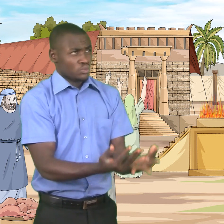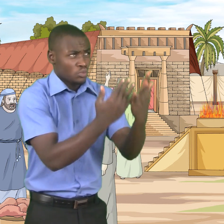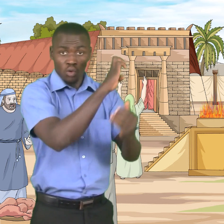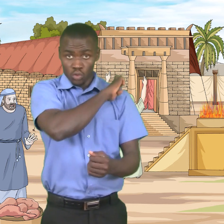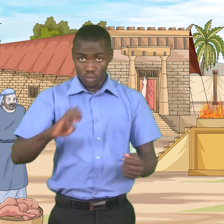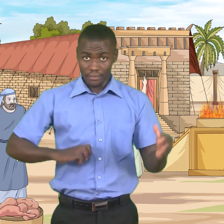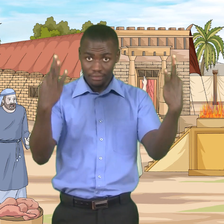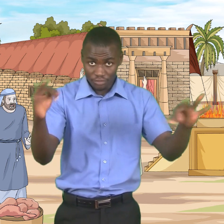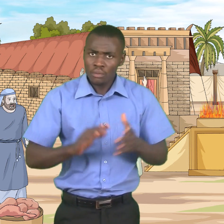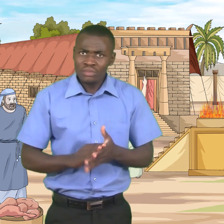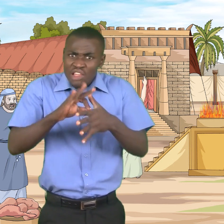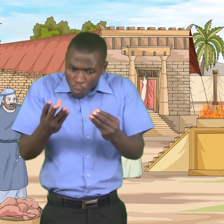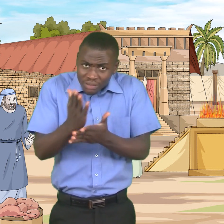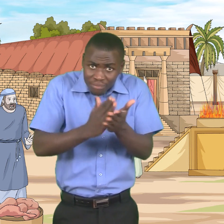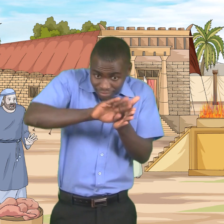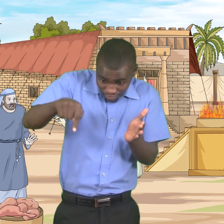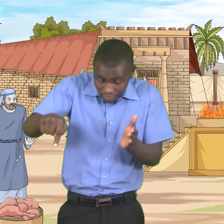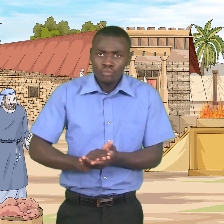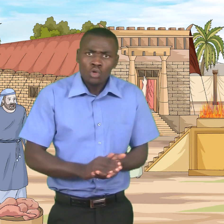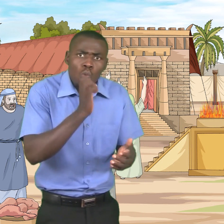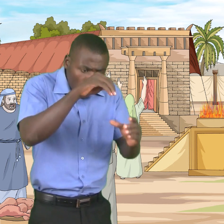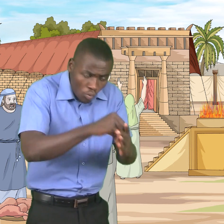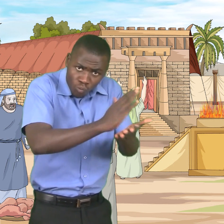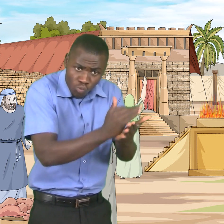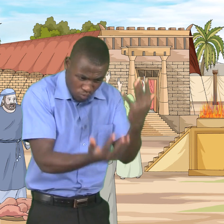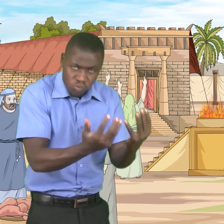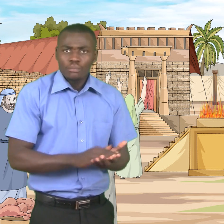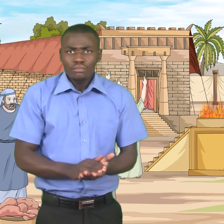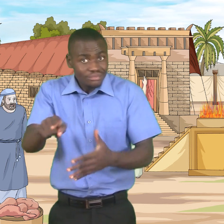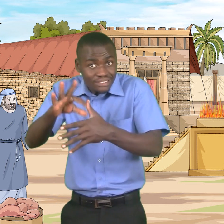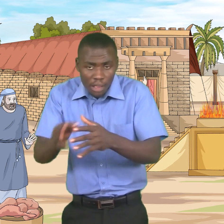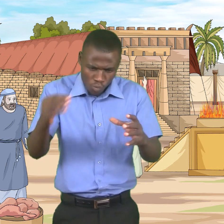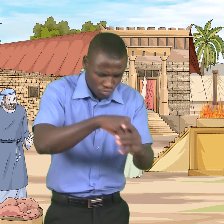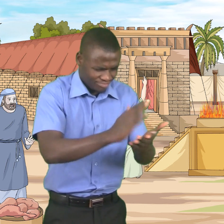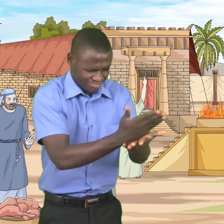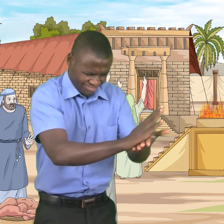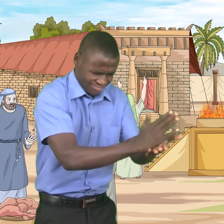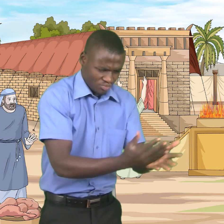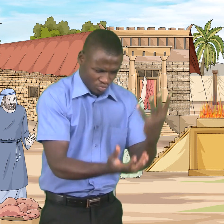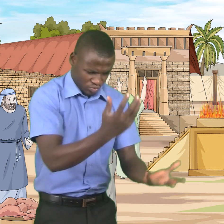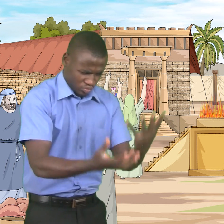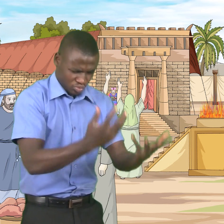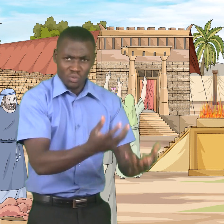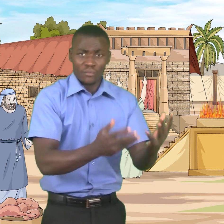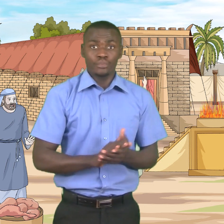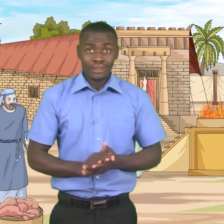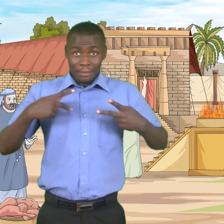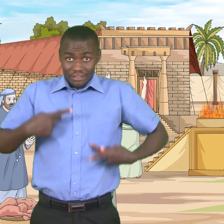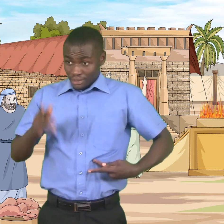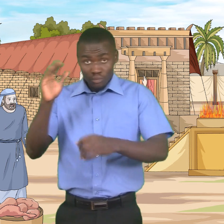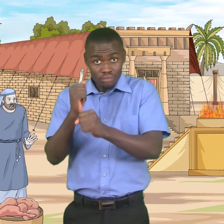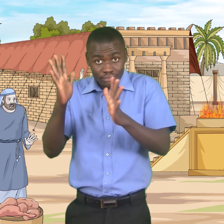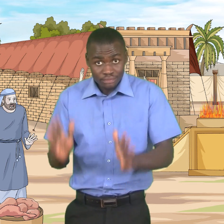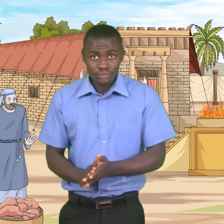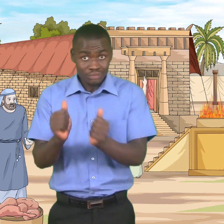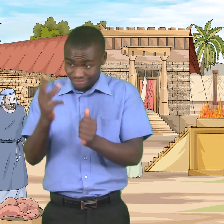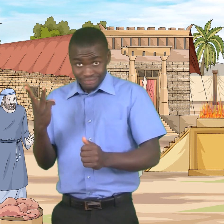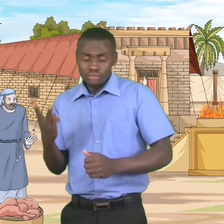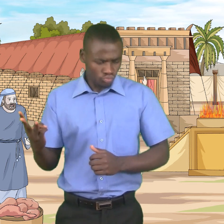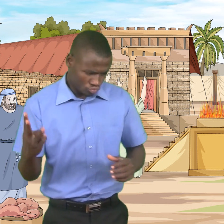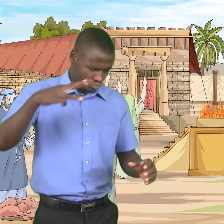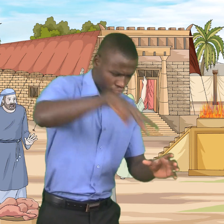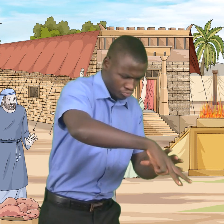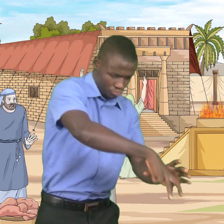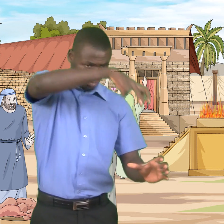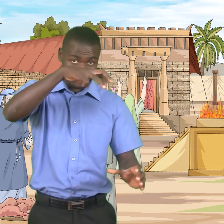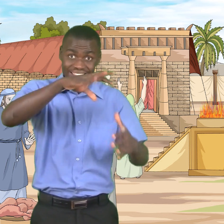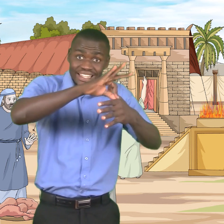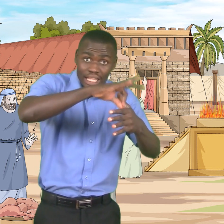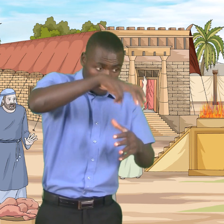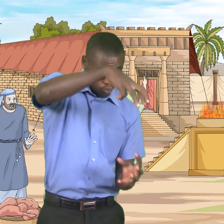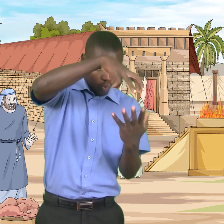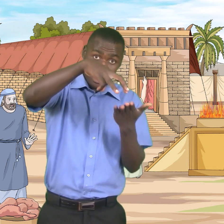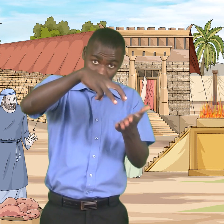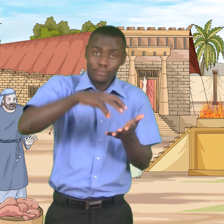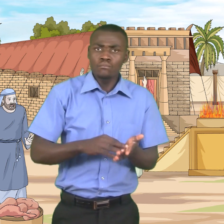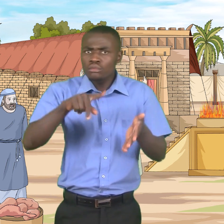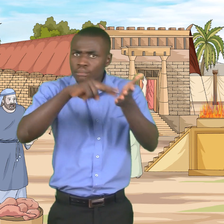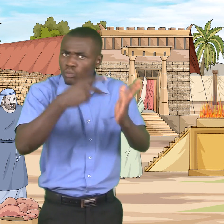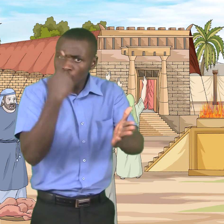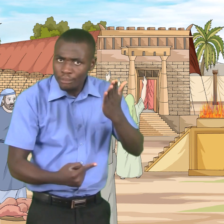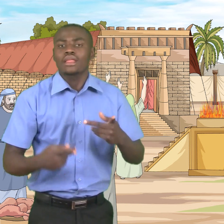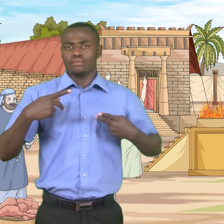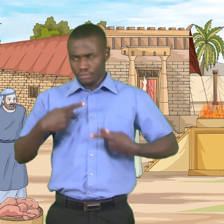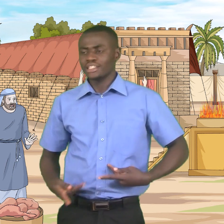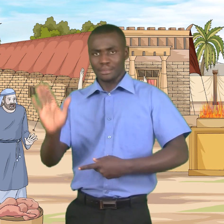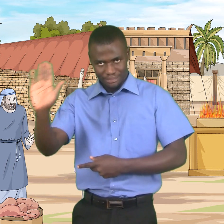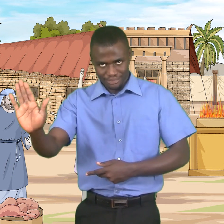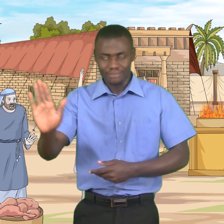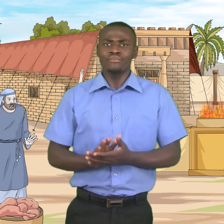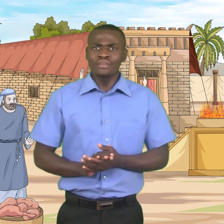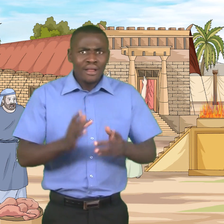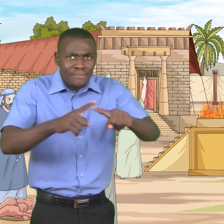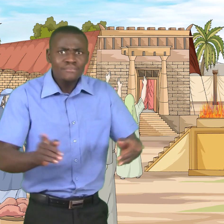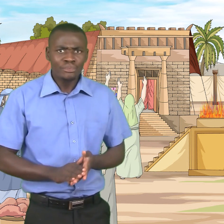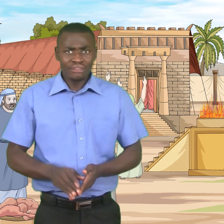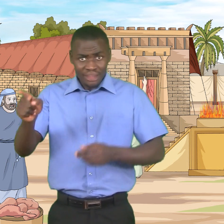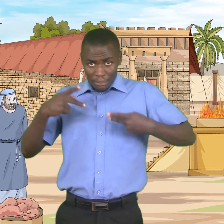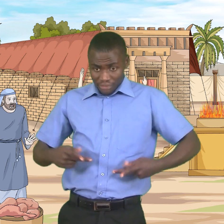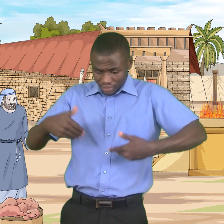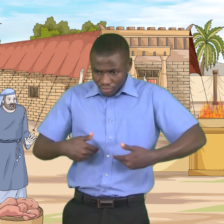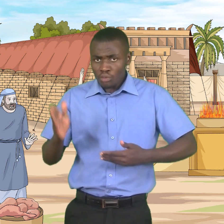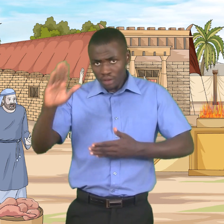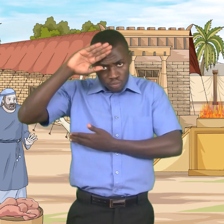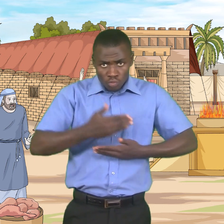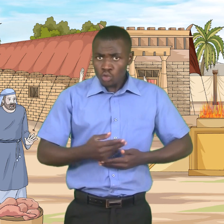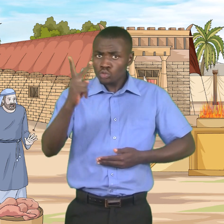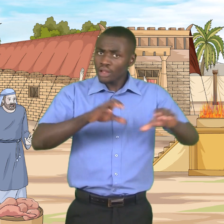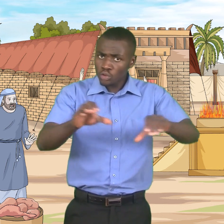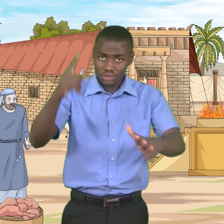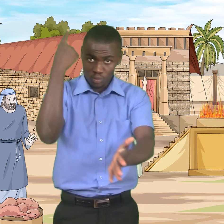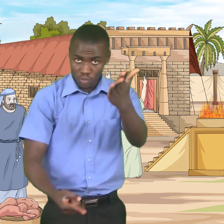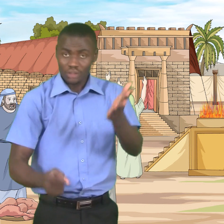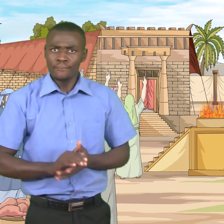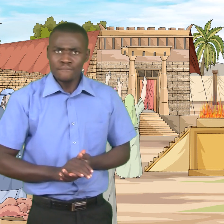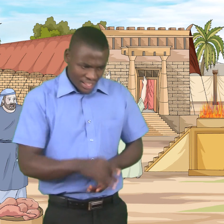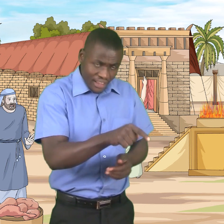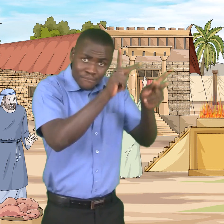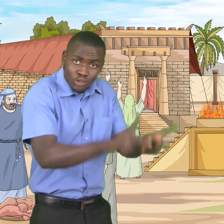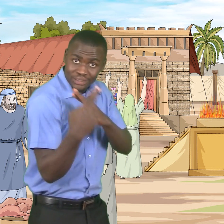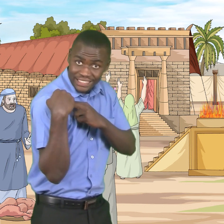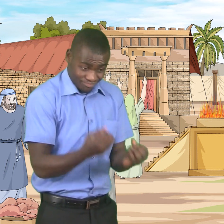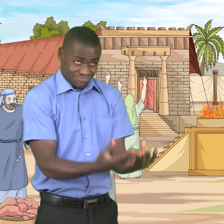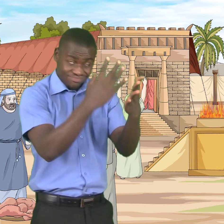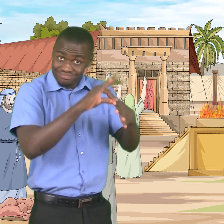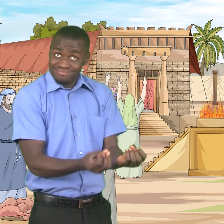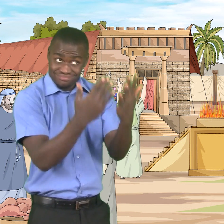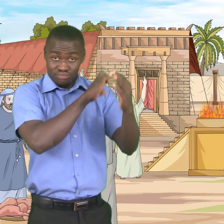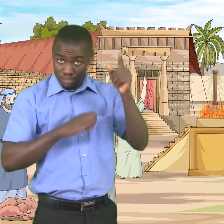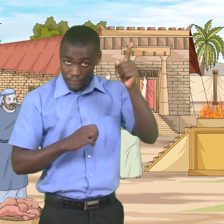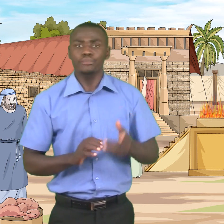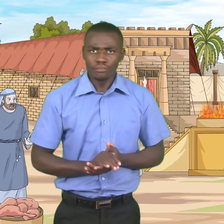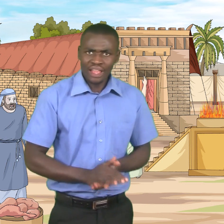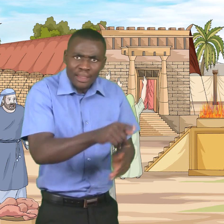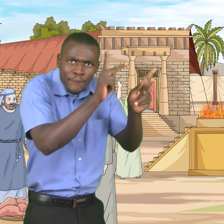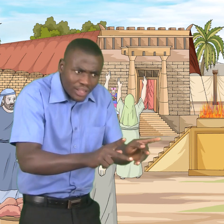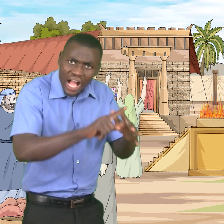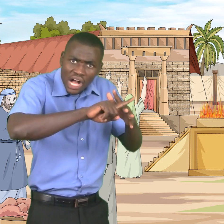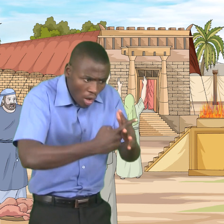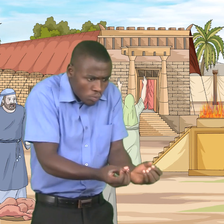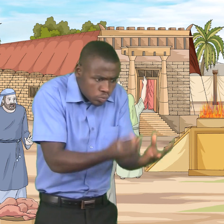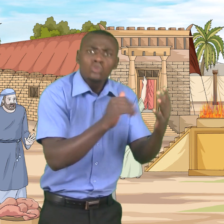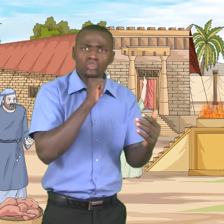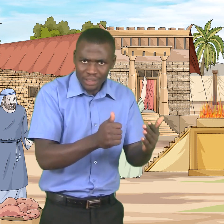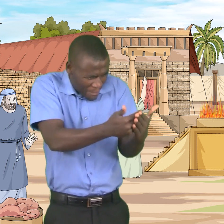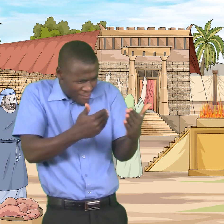And the priest would claim for himself whatever the meat fork brought up. This is how they treated all the Israelites who came to Shiloh.